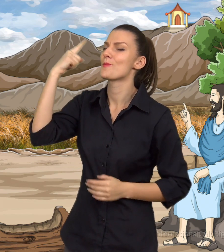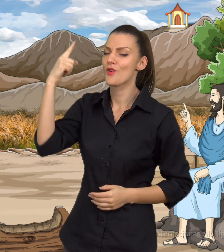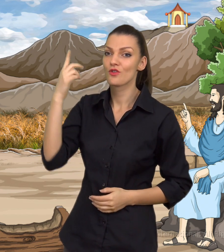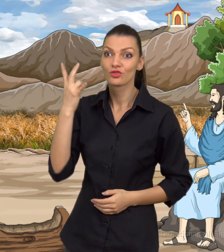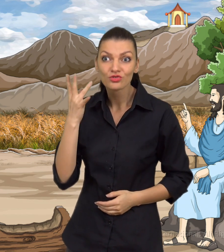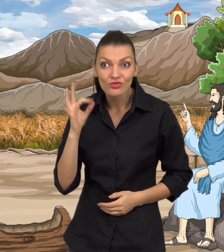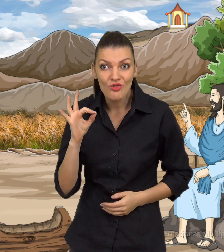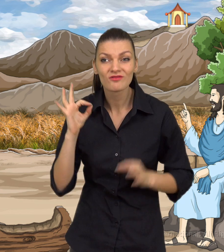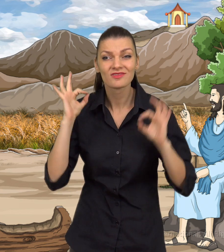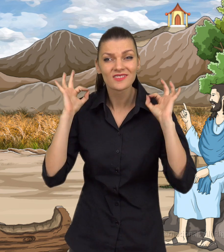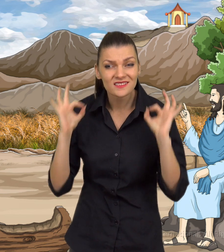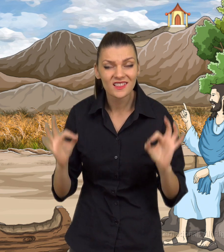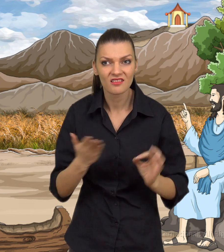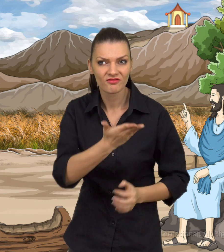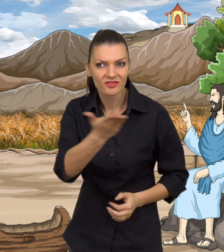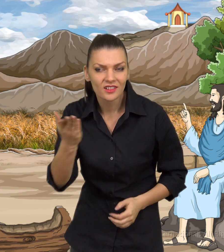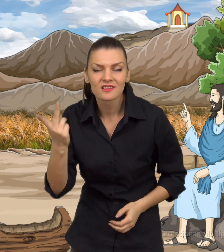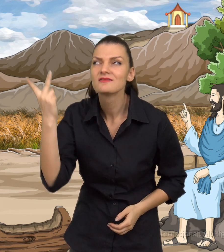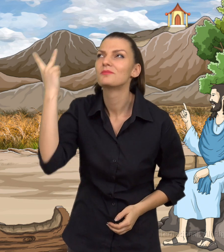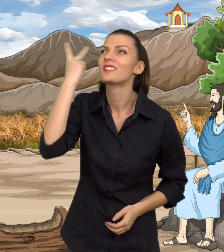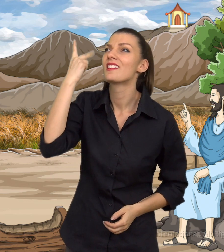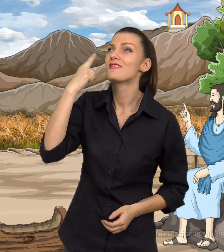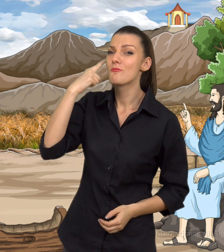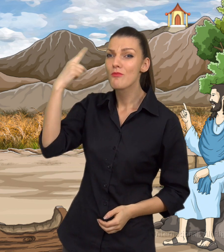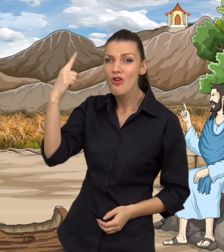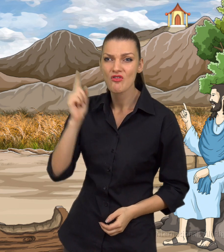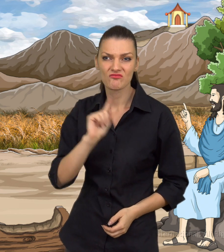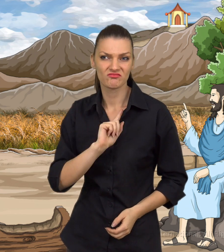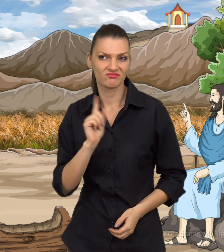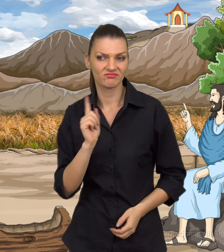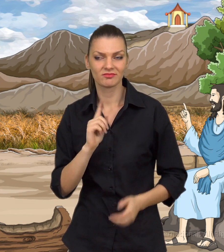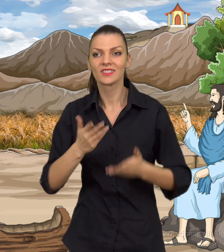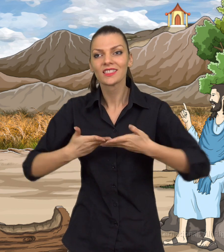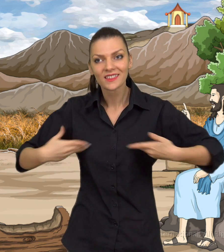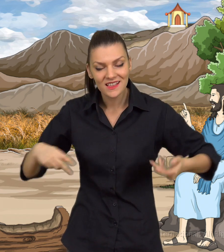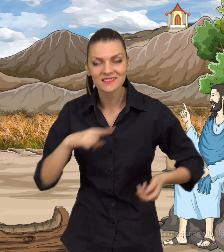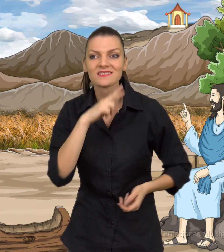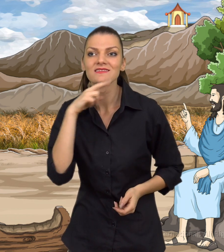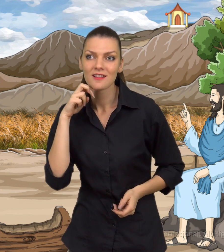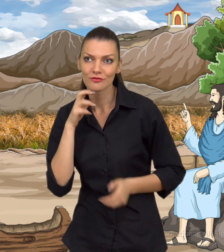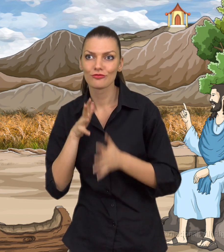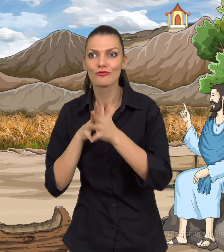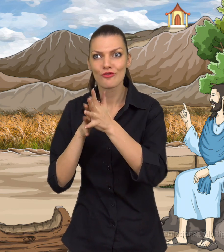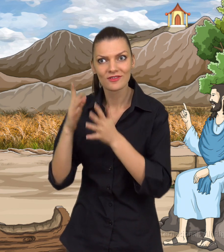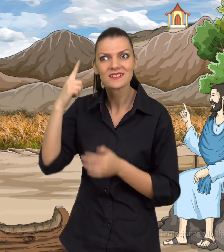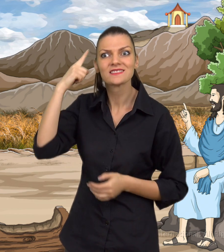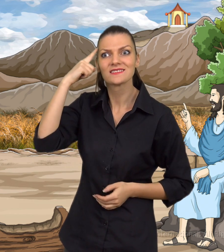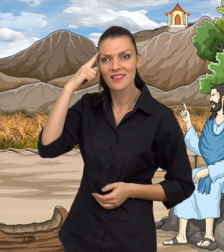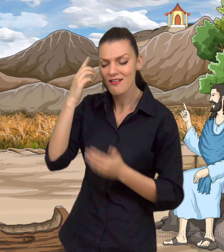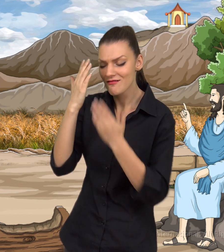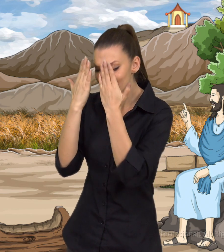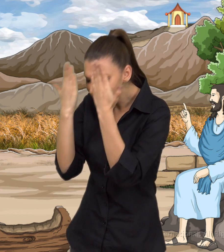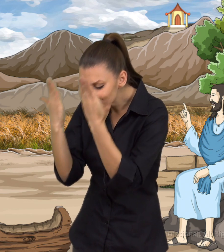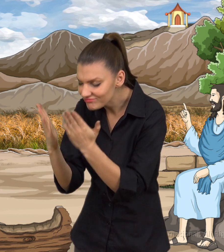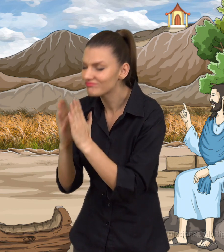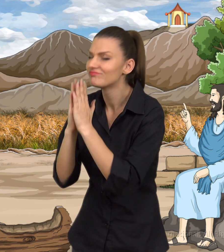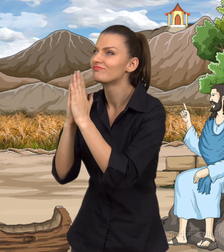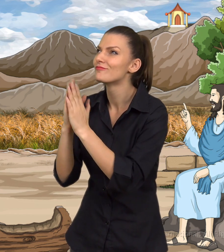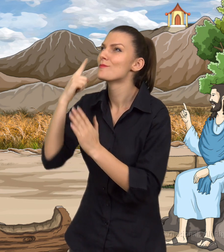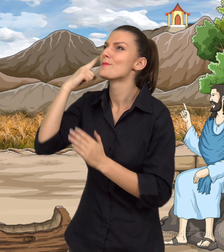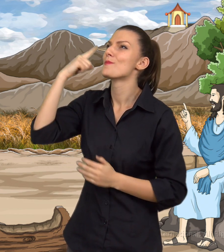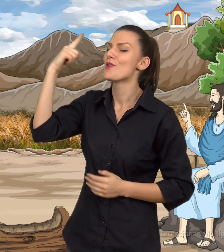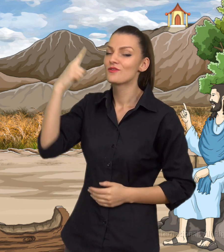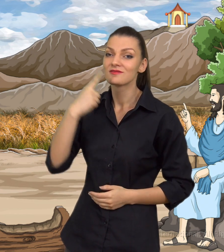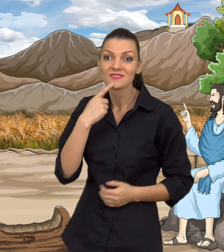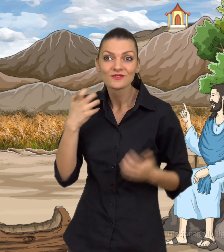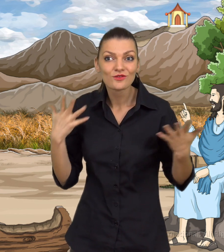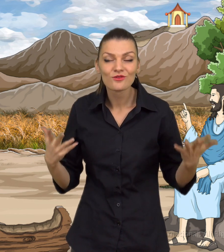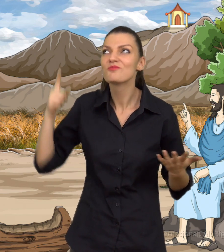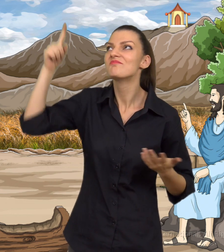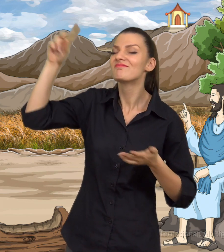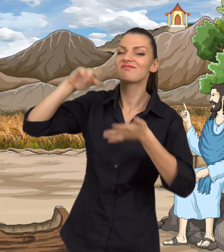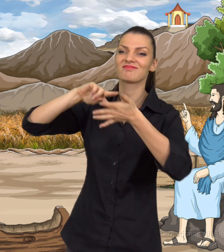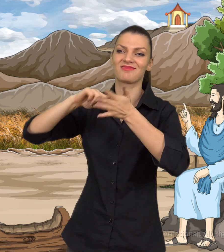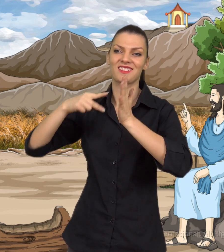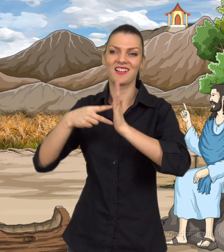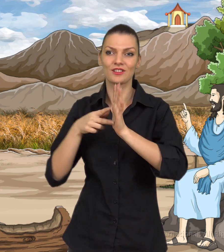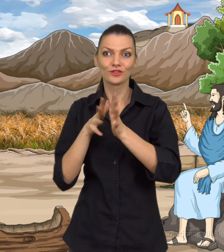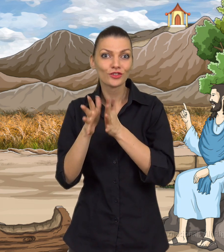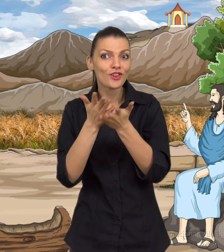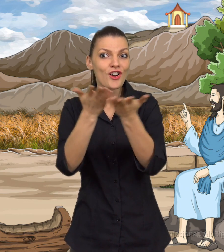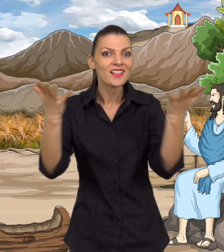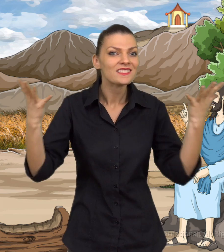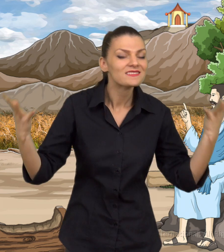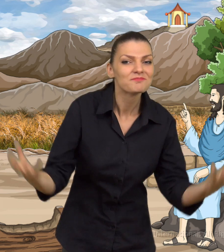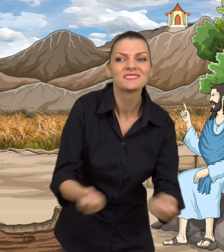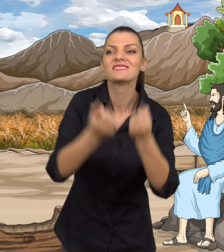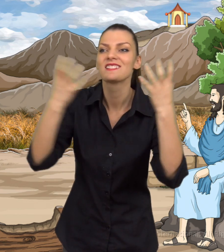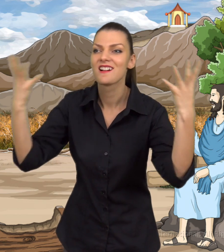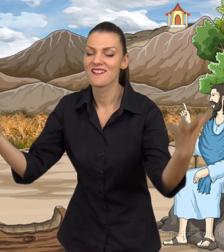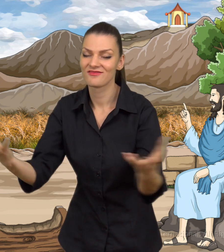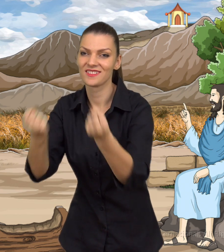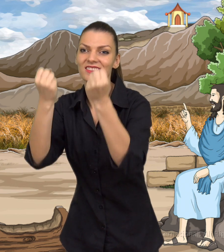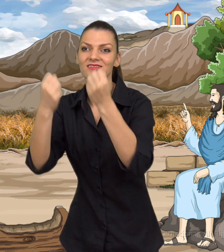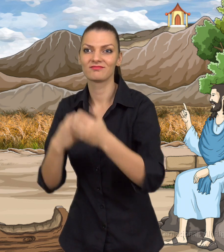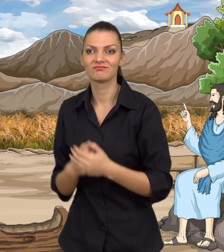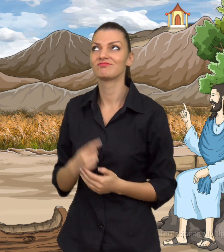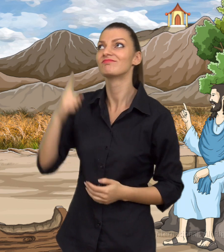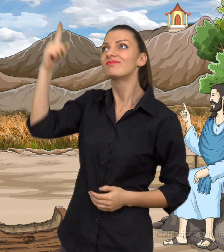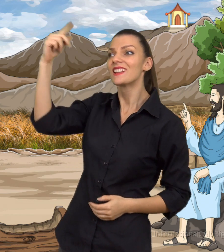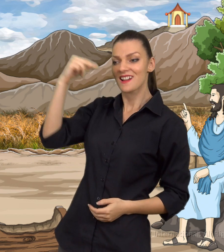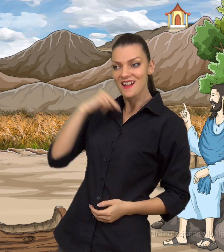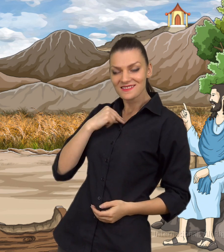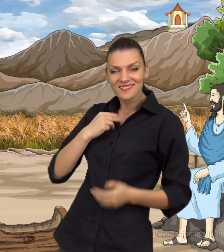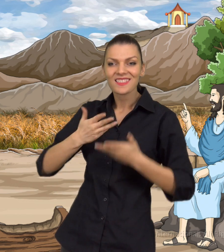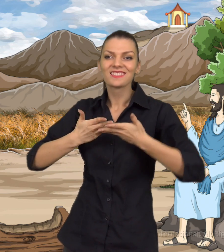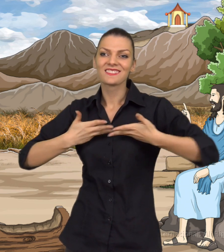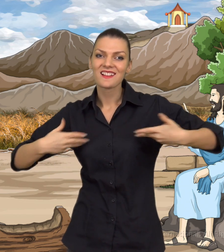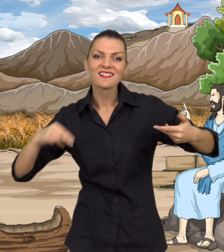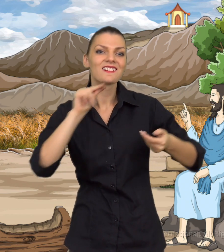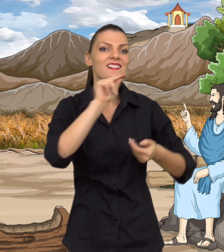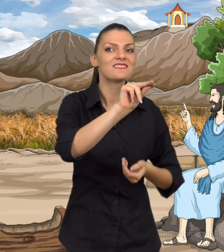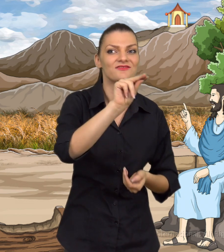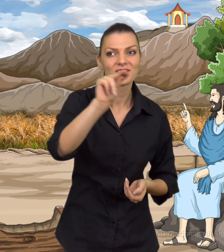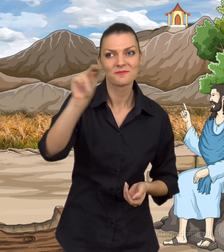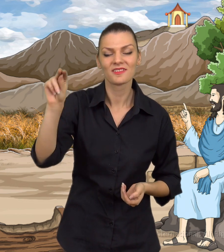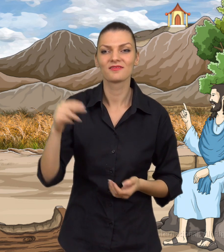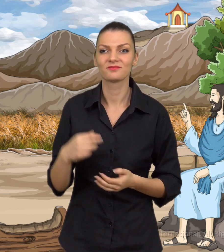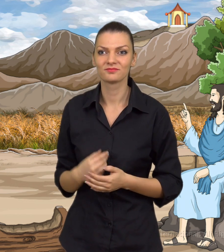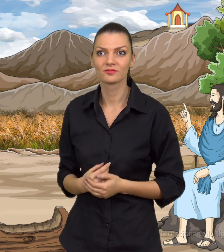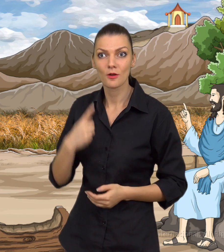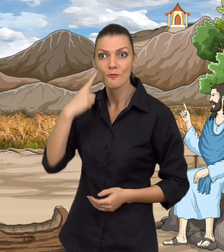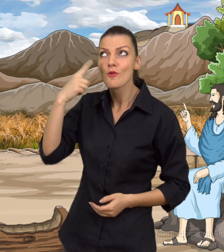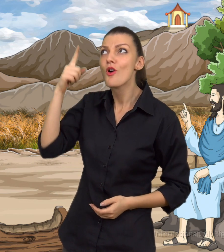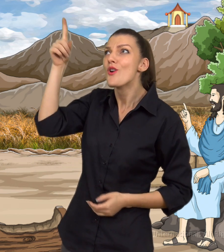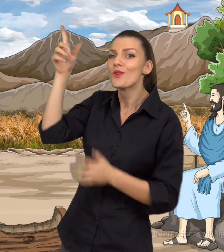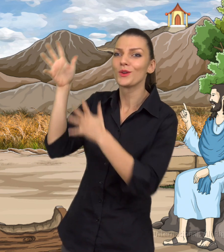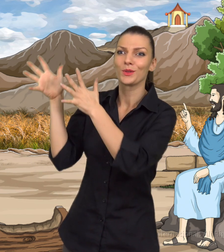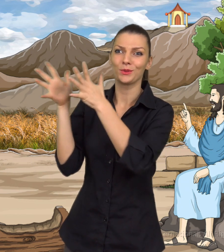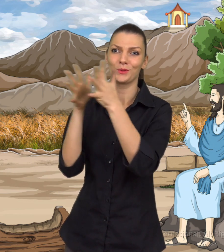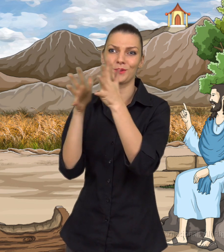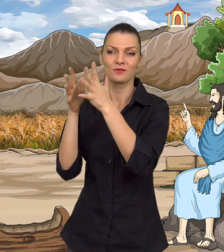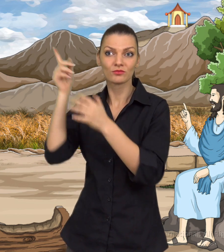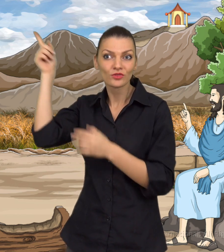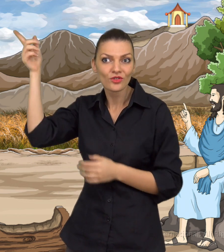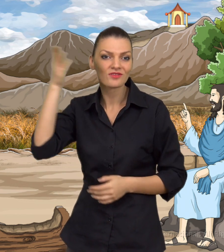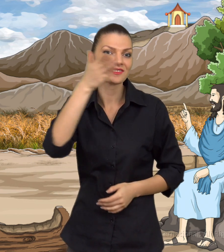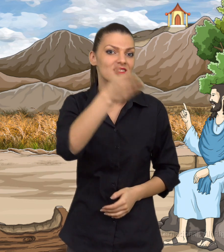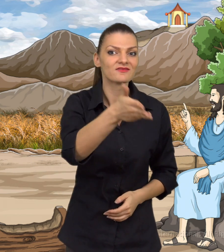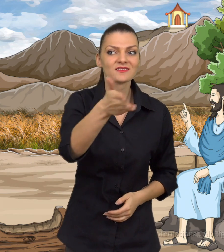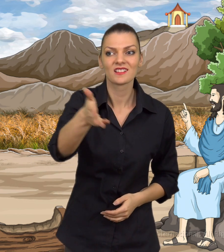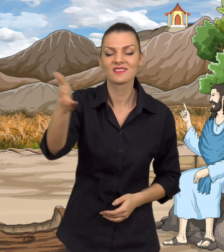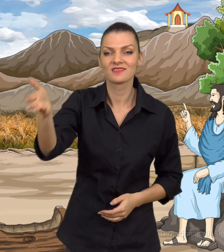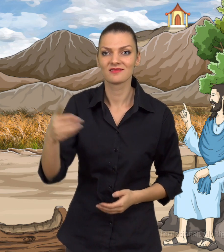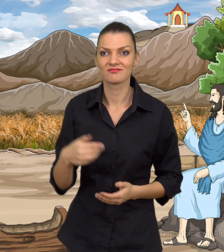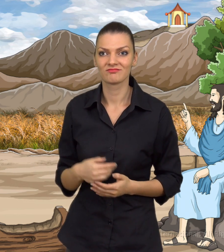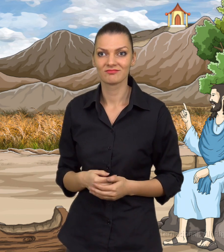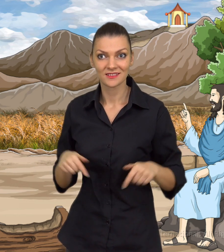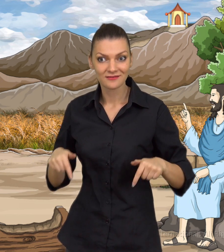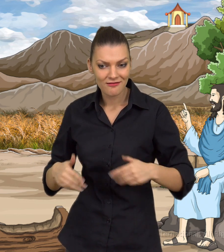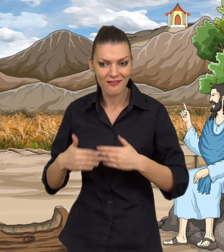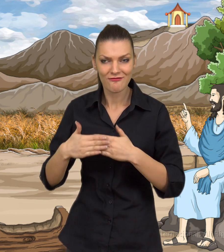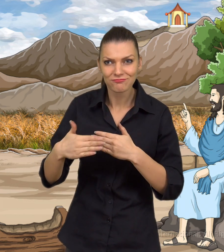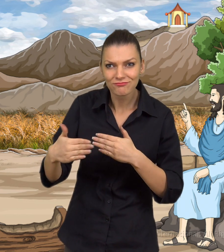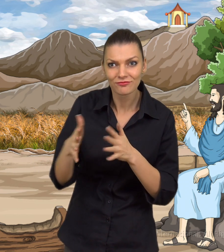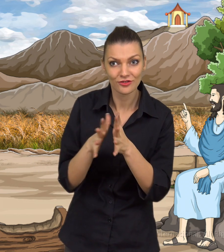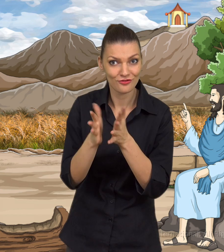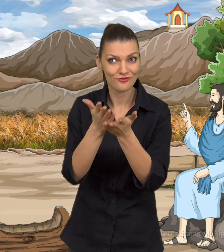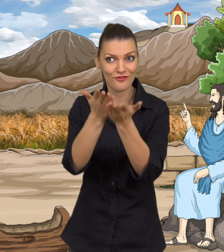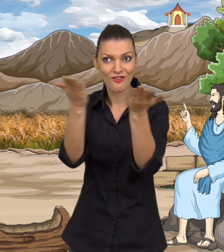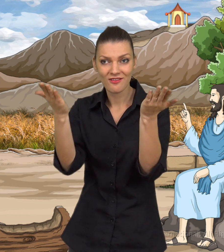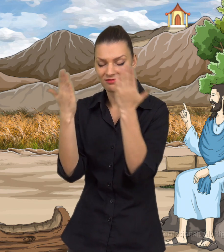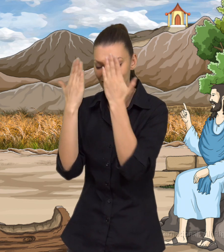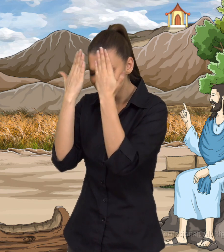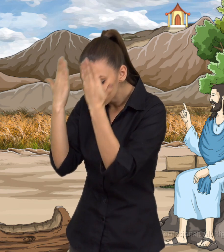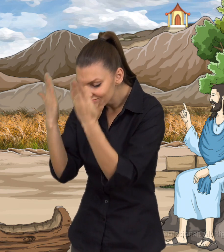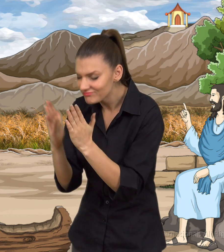You worship what you do not know; we worship what we do know, for salvation is from the Jews.